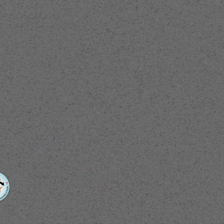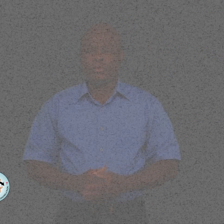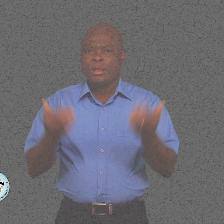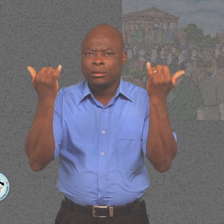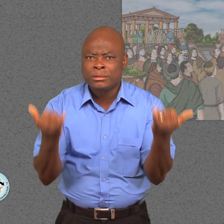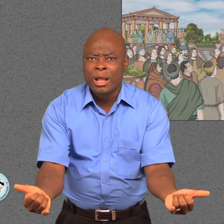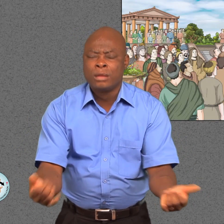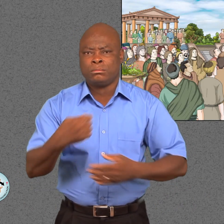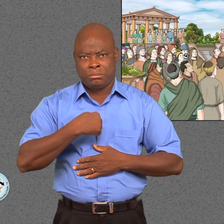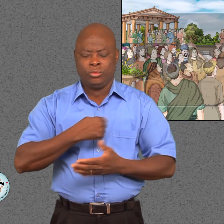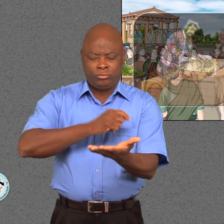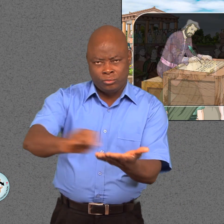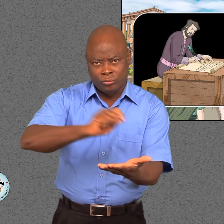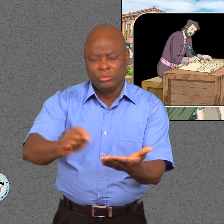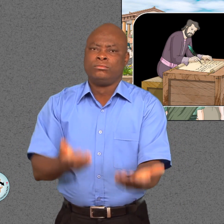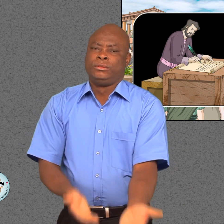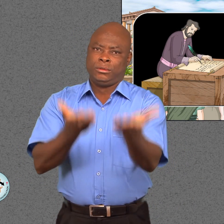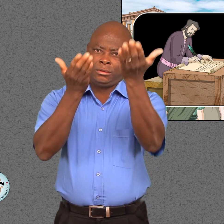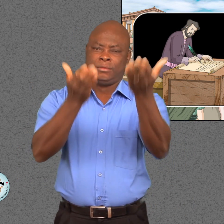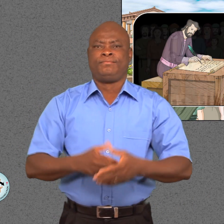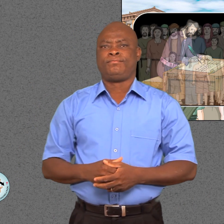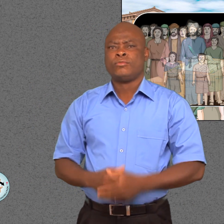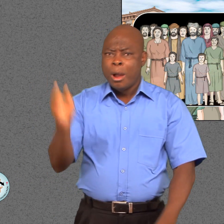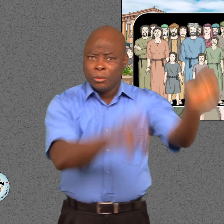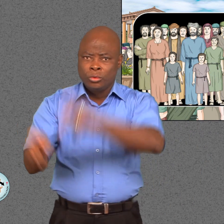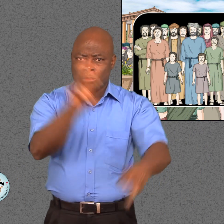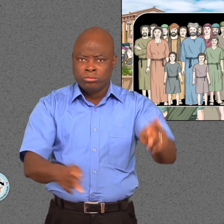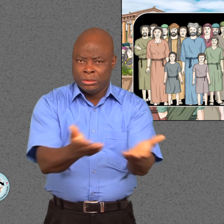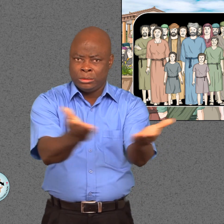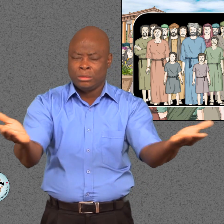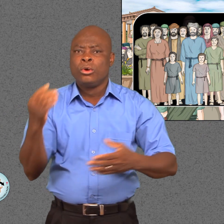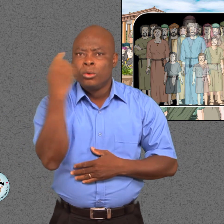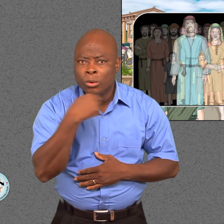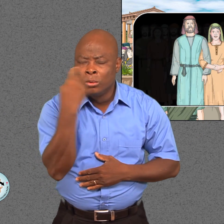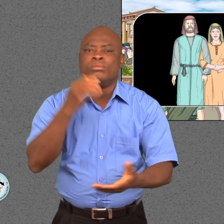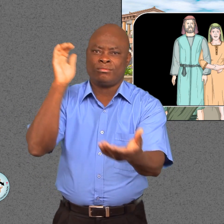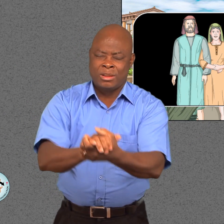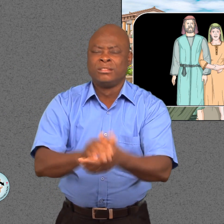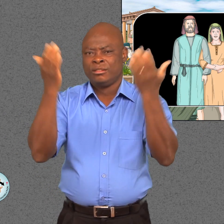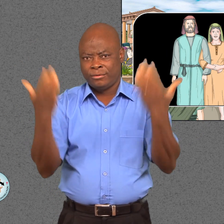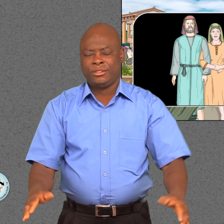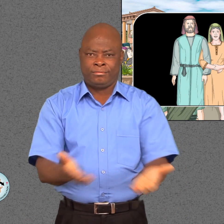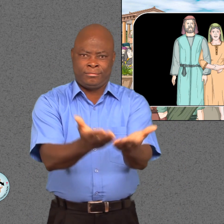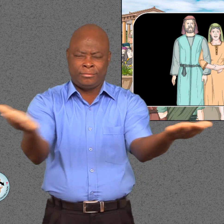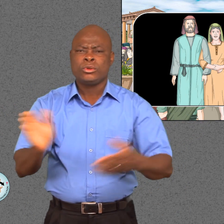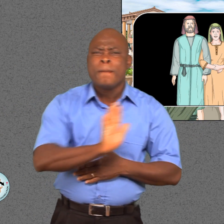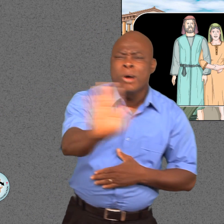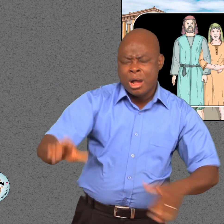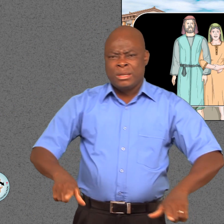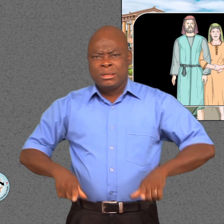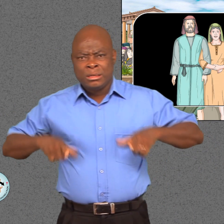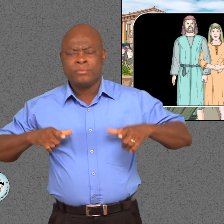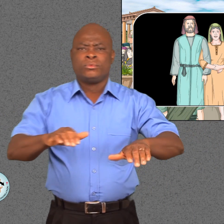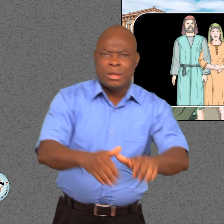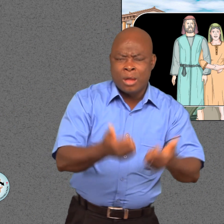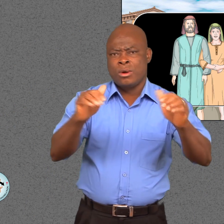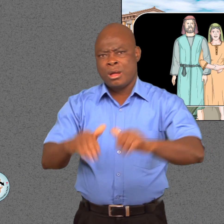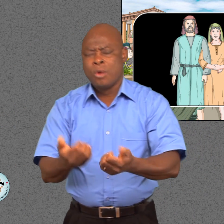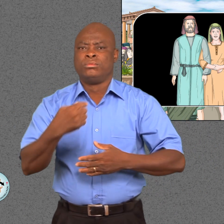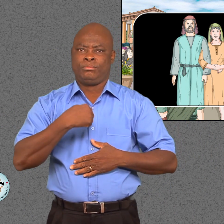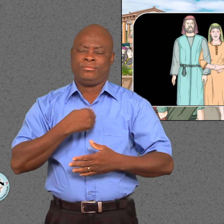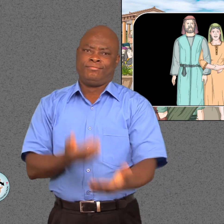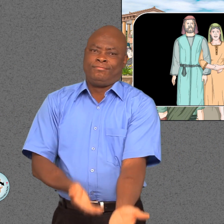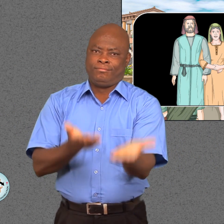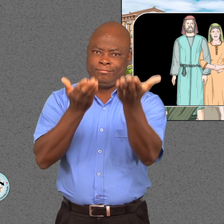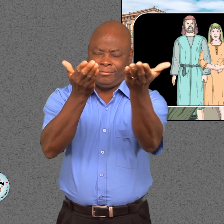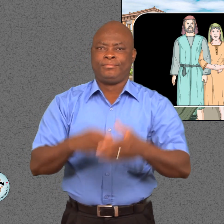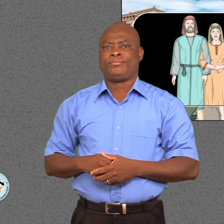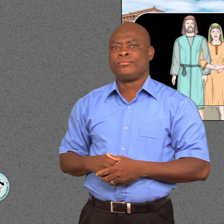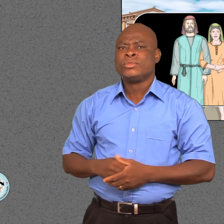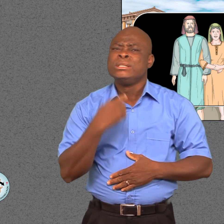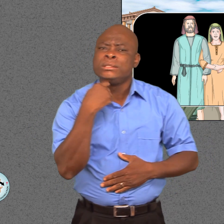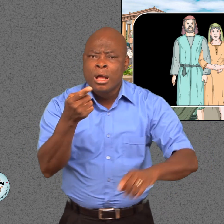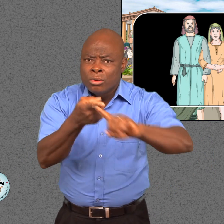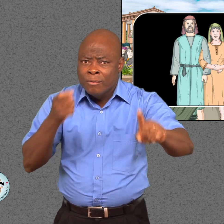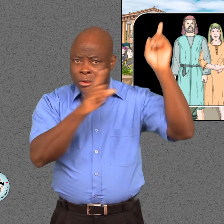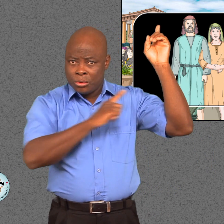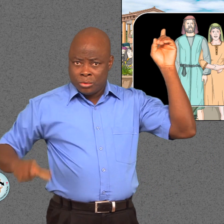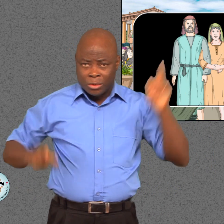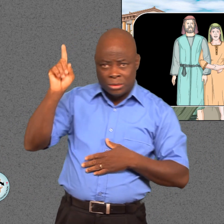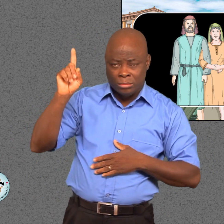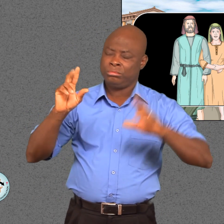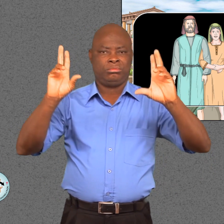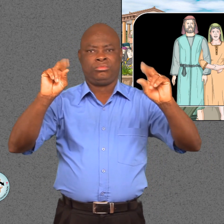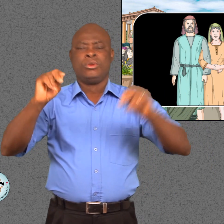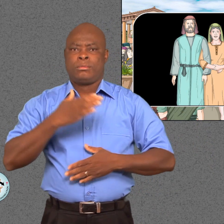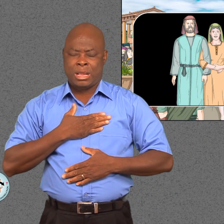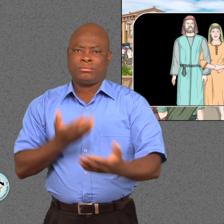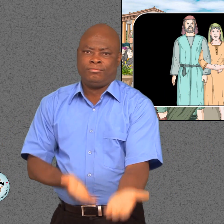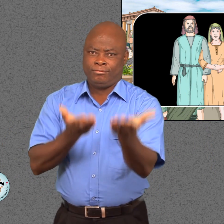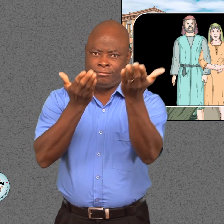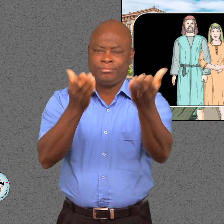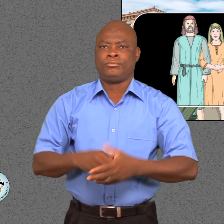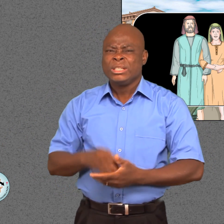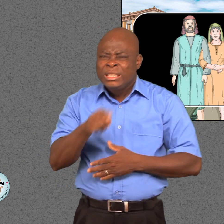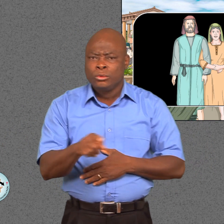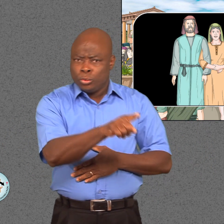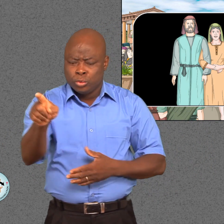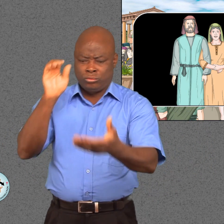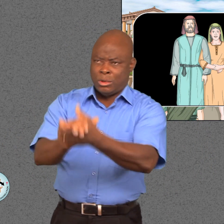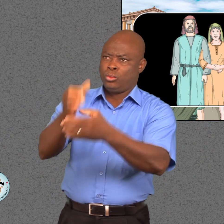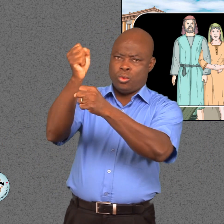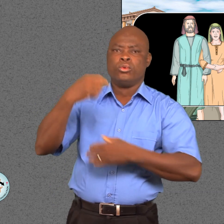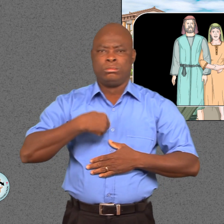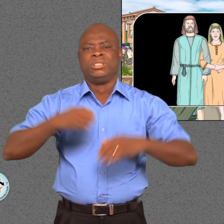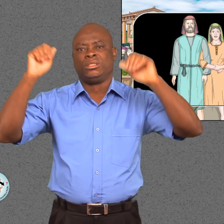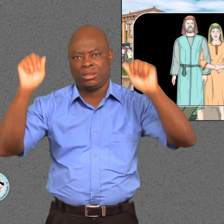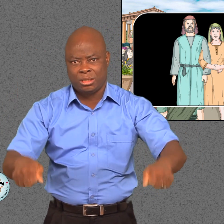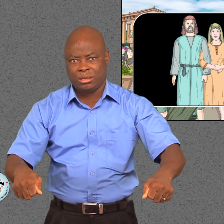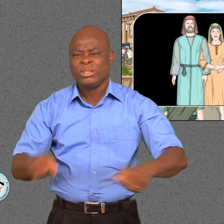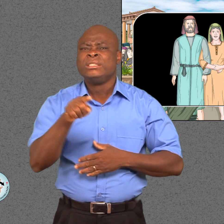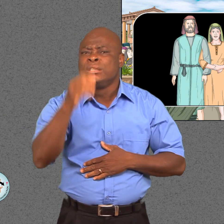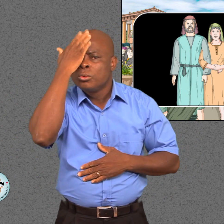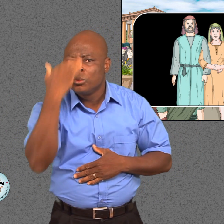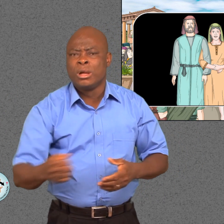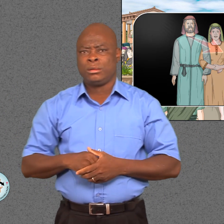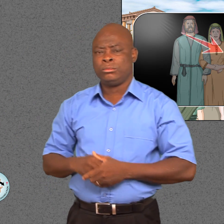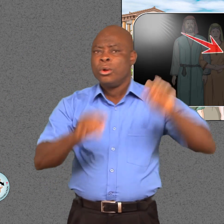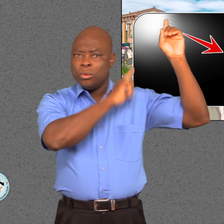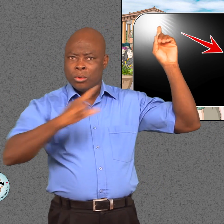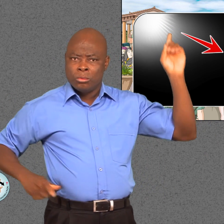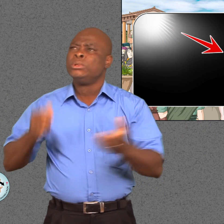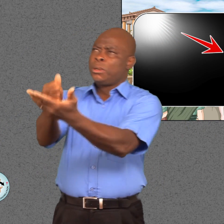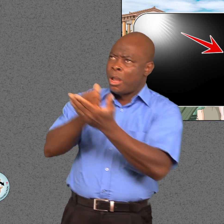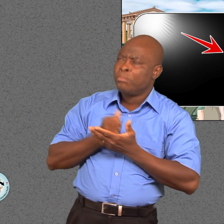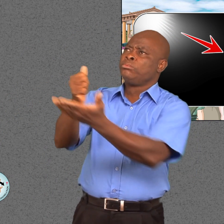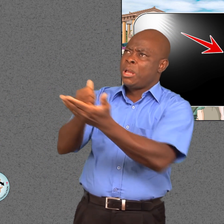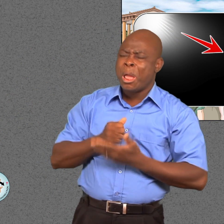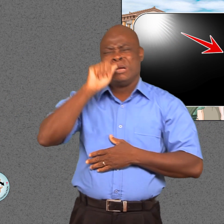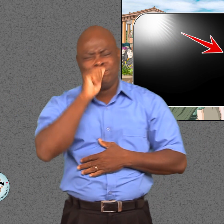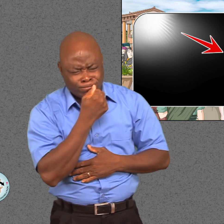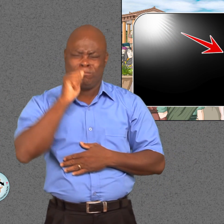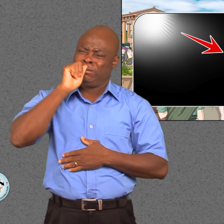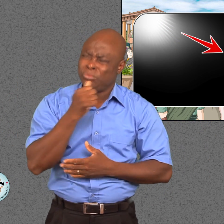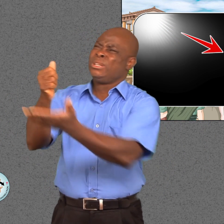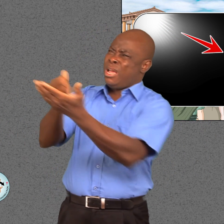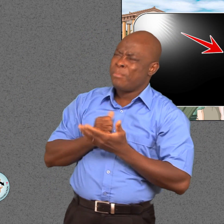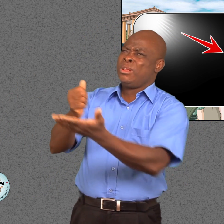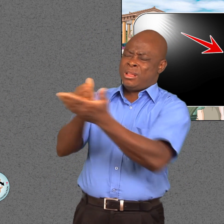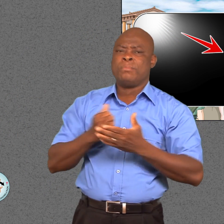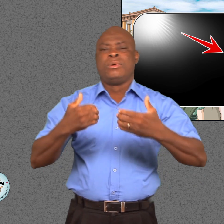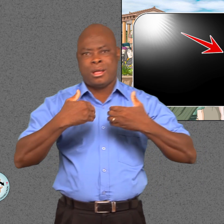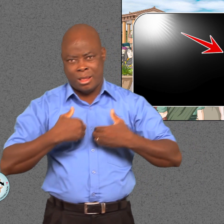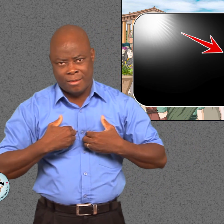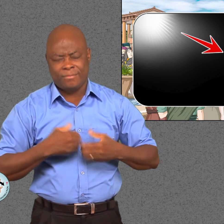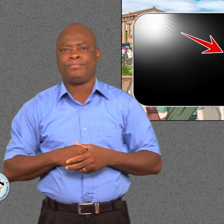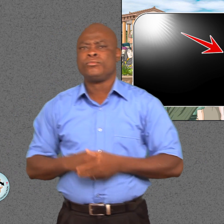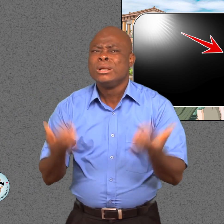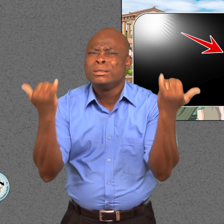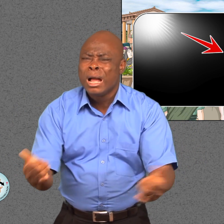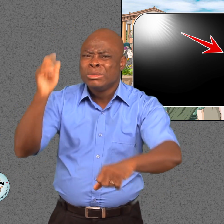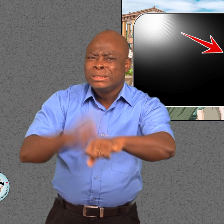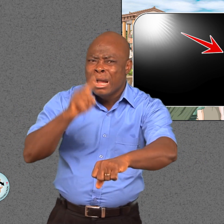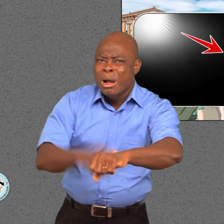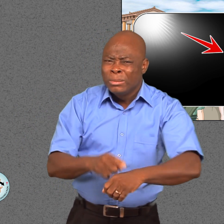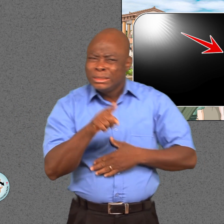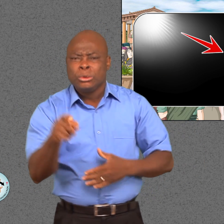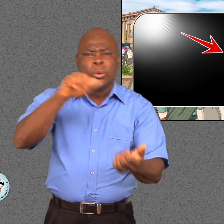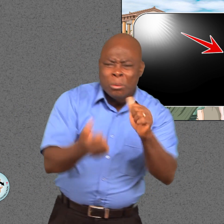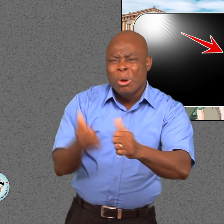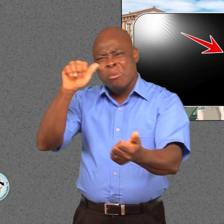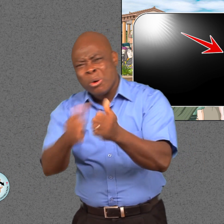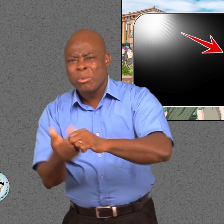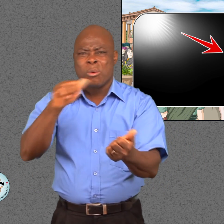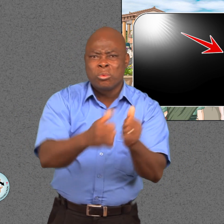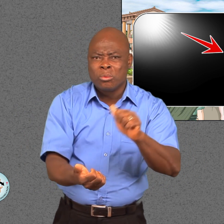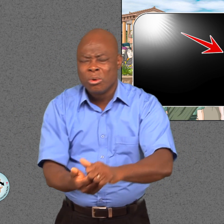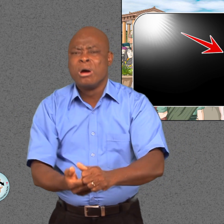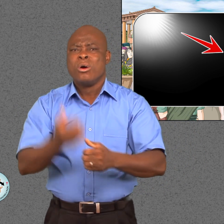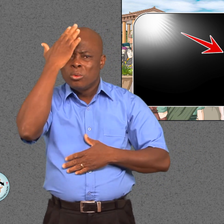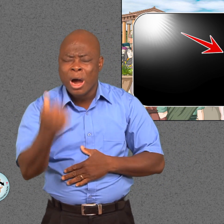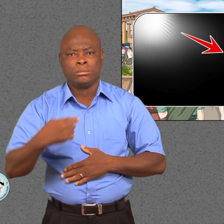This is what I prescribe in all the churches. Was a man already circumcised when he was called? He should not become uncircumcised. Was a man still uncircumcised when called? He should not be circumcised. Circumcision is nothing and uncircumcision is nothing. Keeping God’s commandments is what counts.